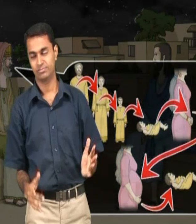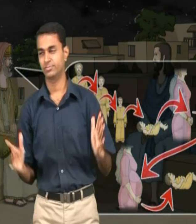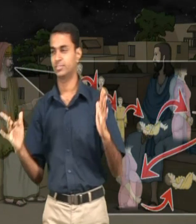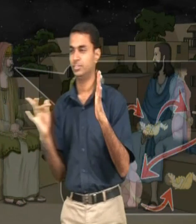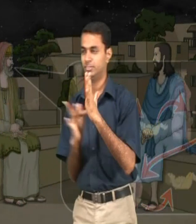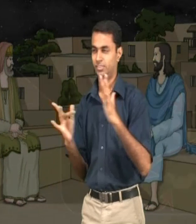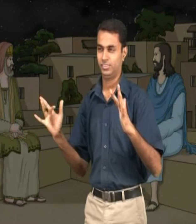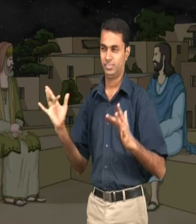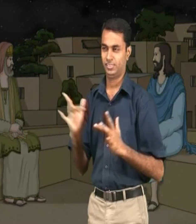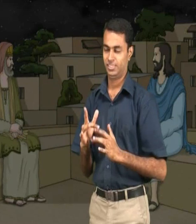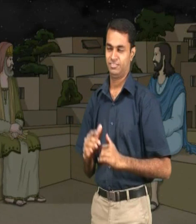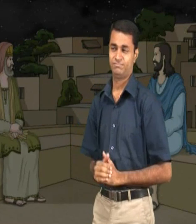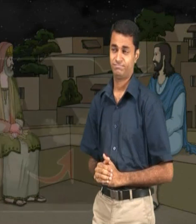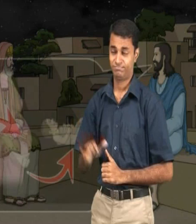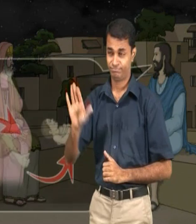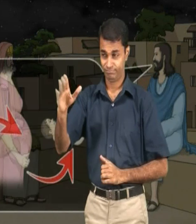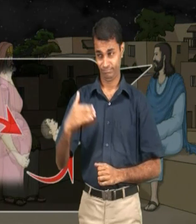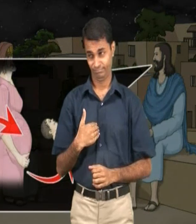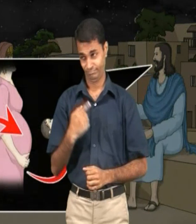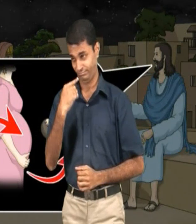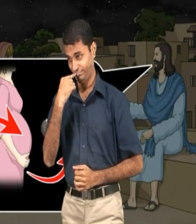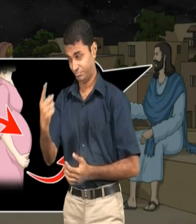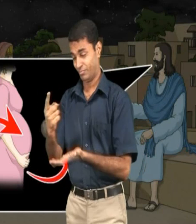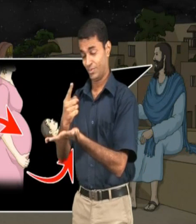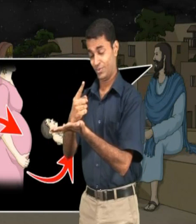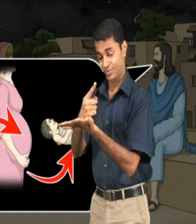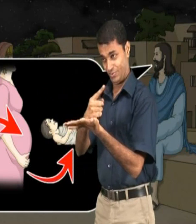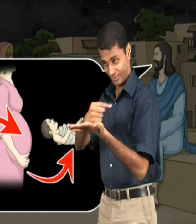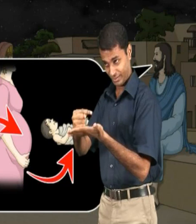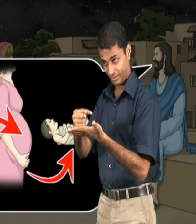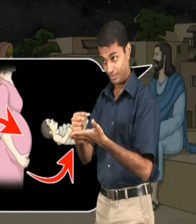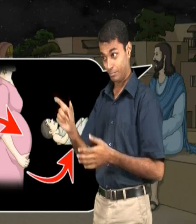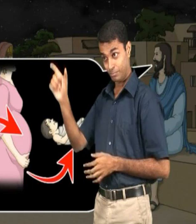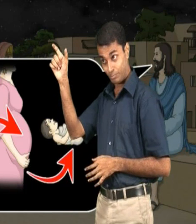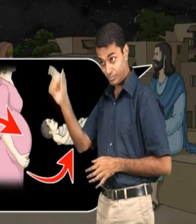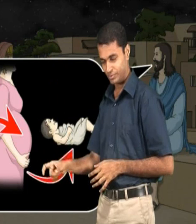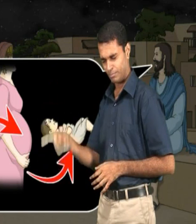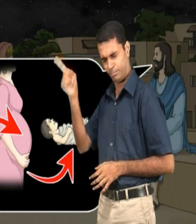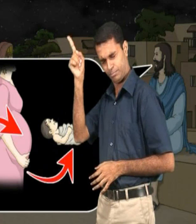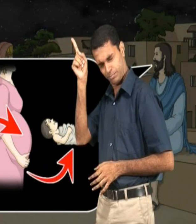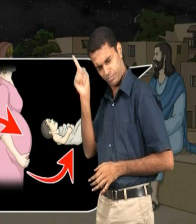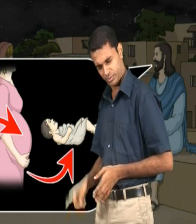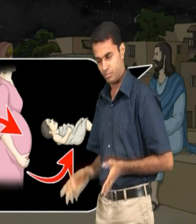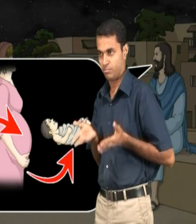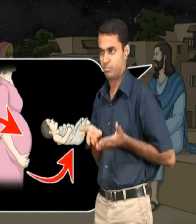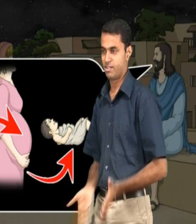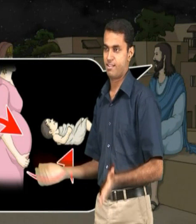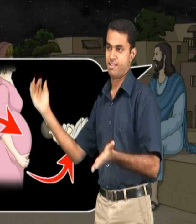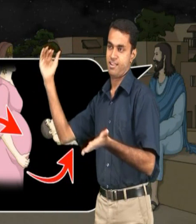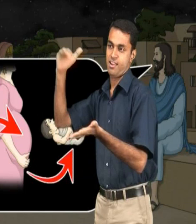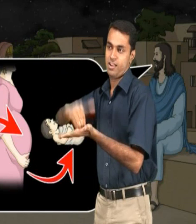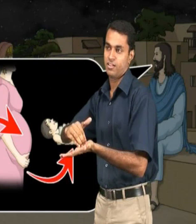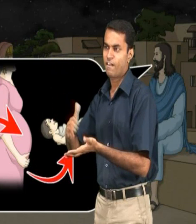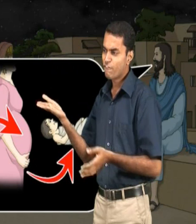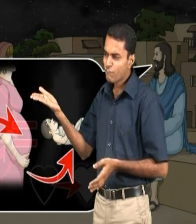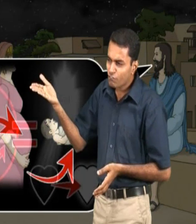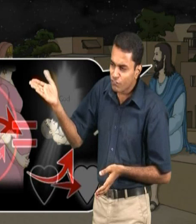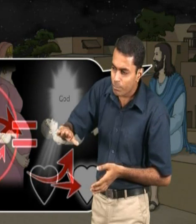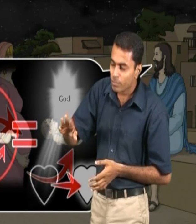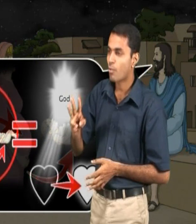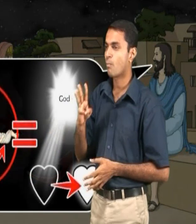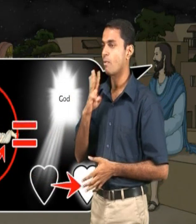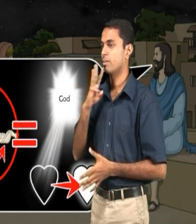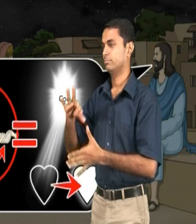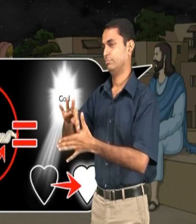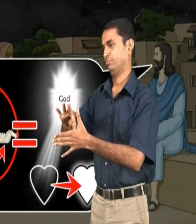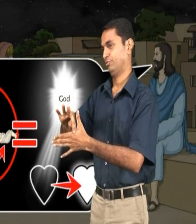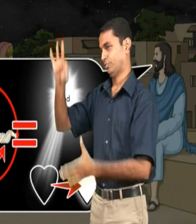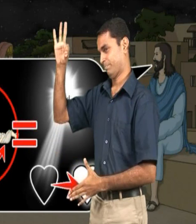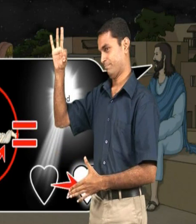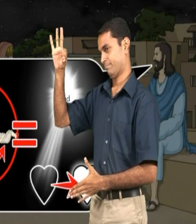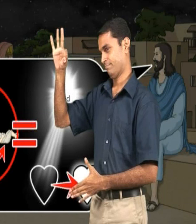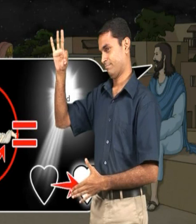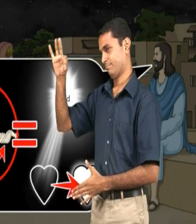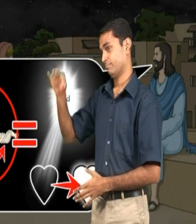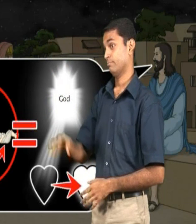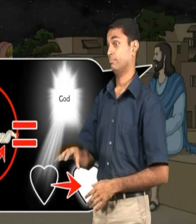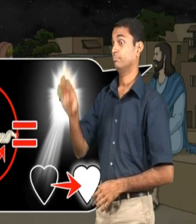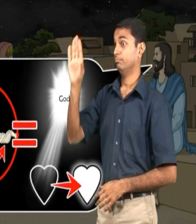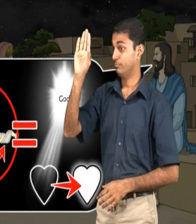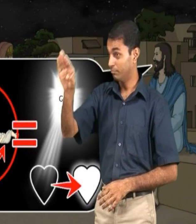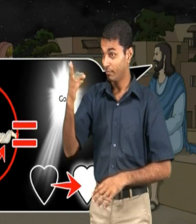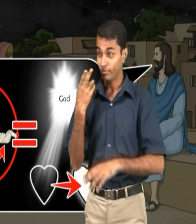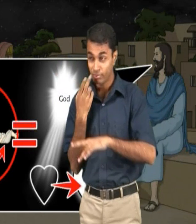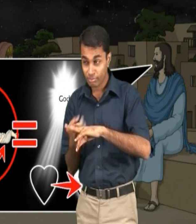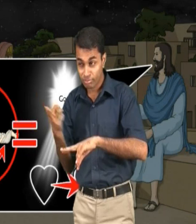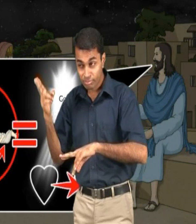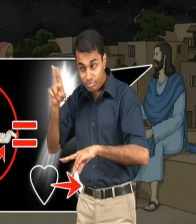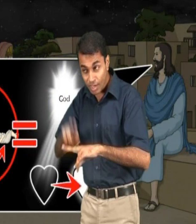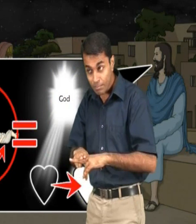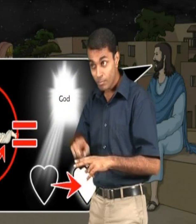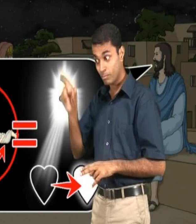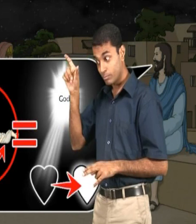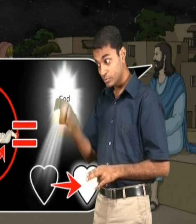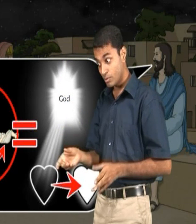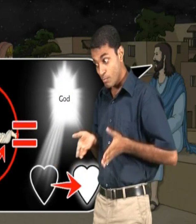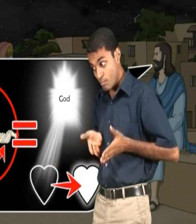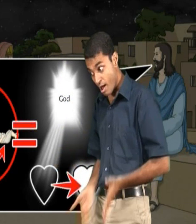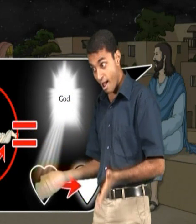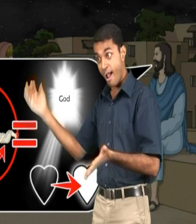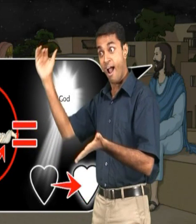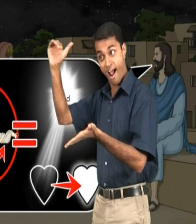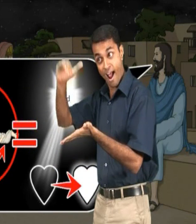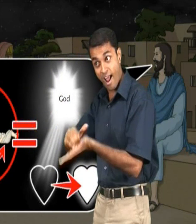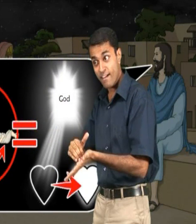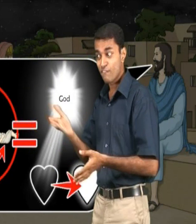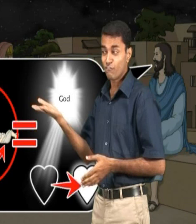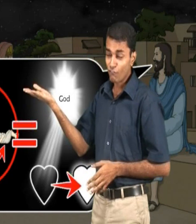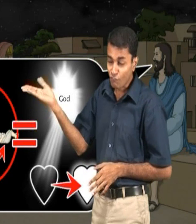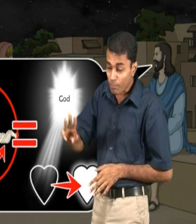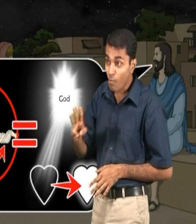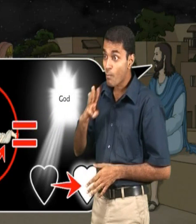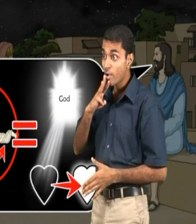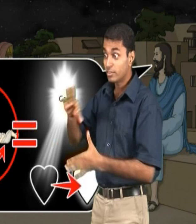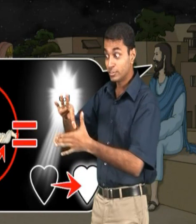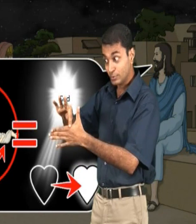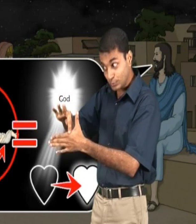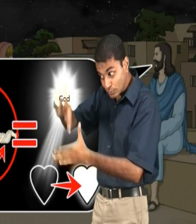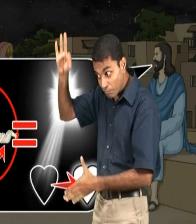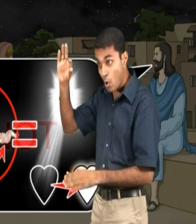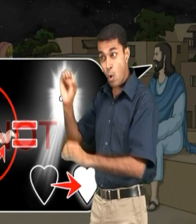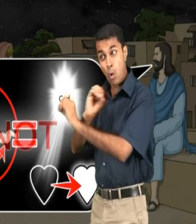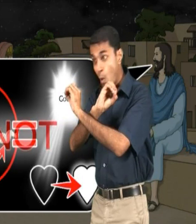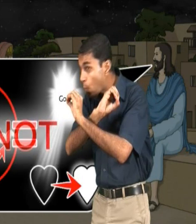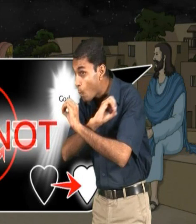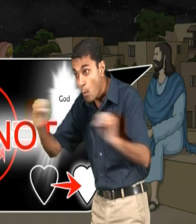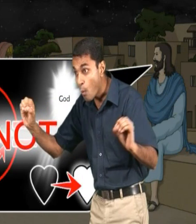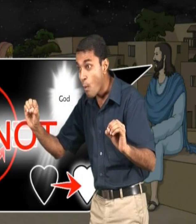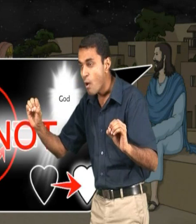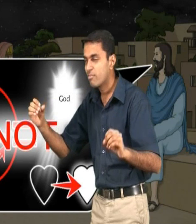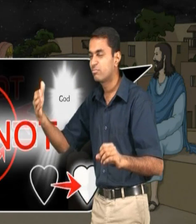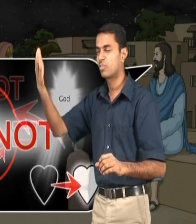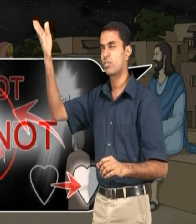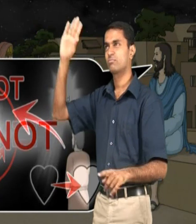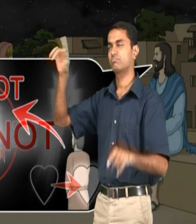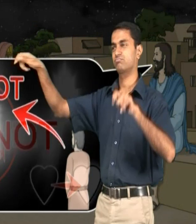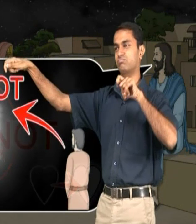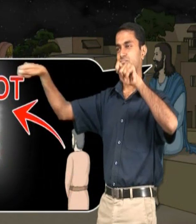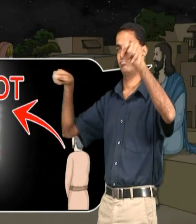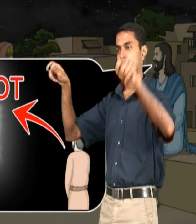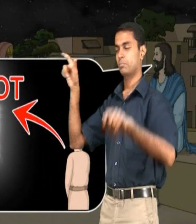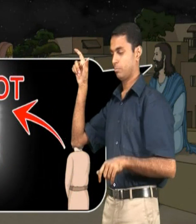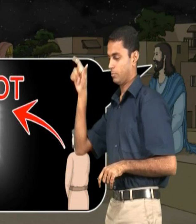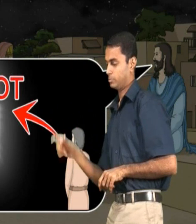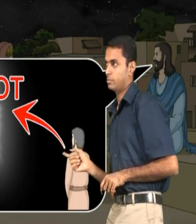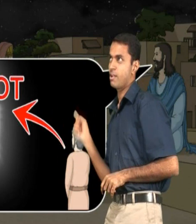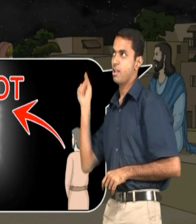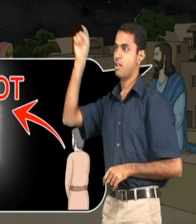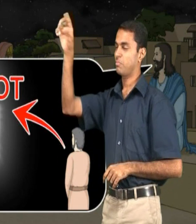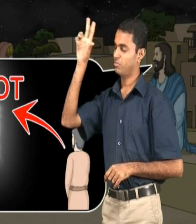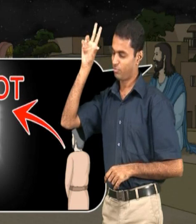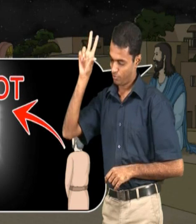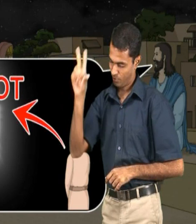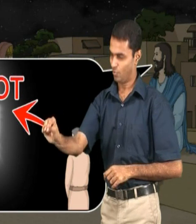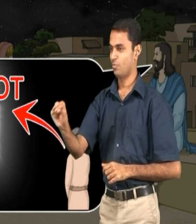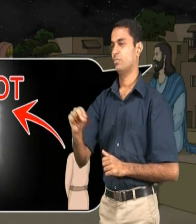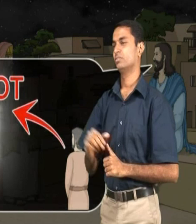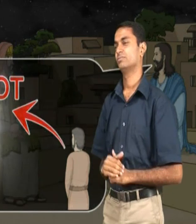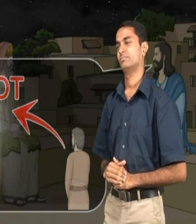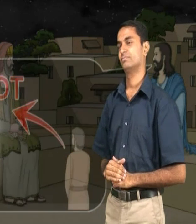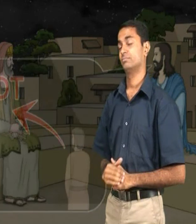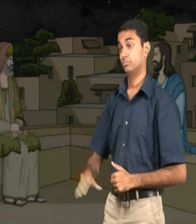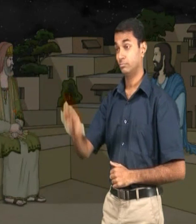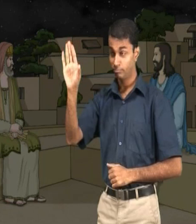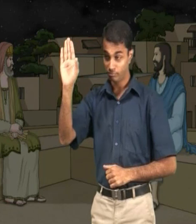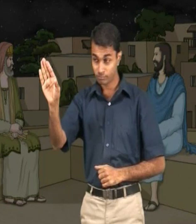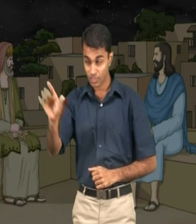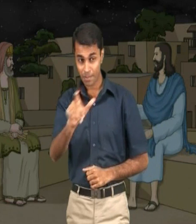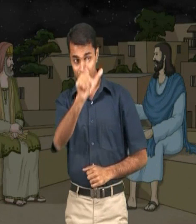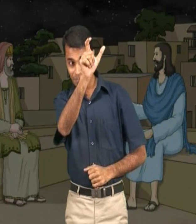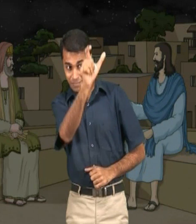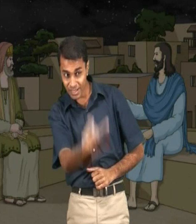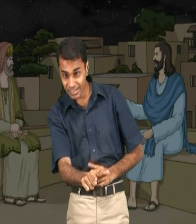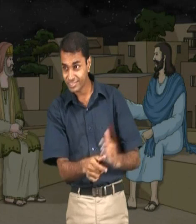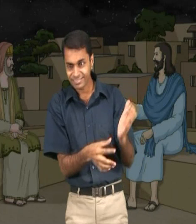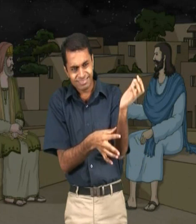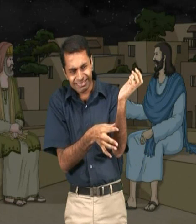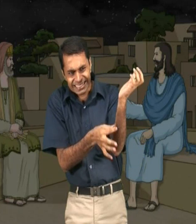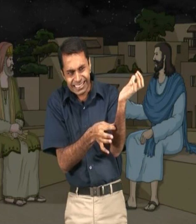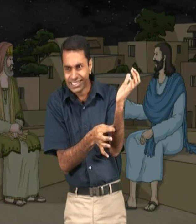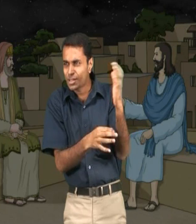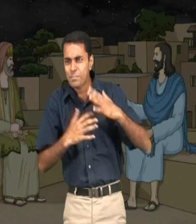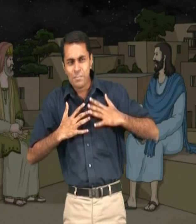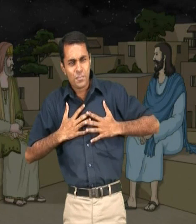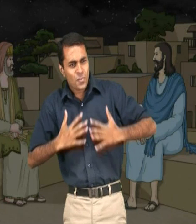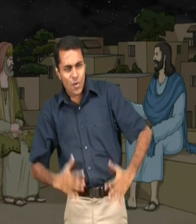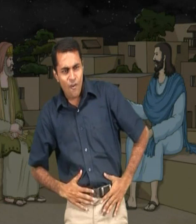Jesus answered, “Truly, truly, I tell you, no one can enter the kingdom of God unless he is born of water and the Spirit.